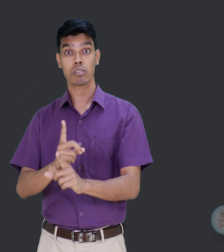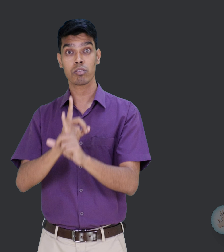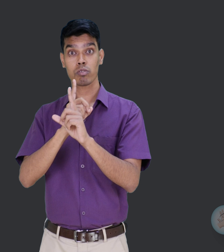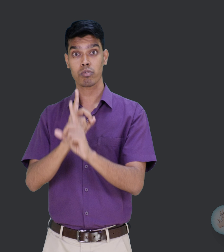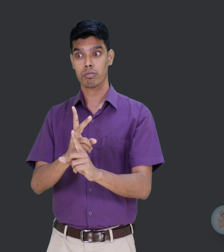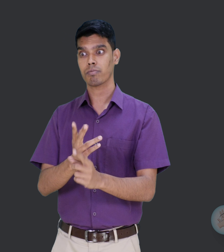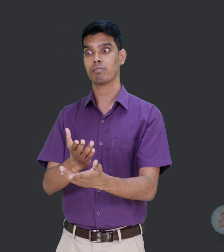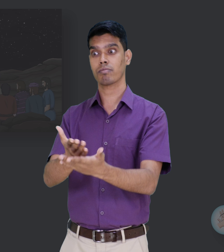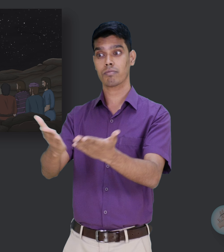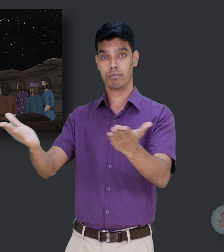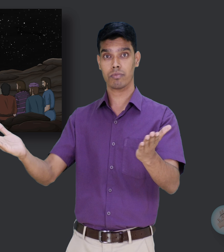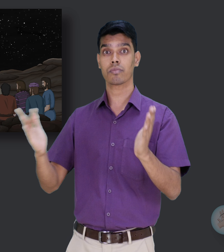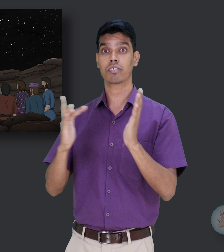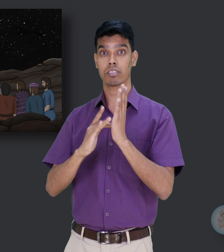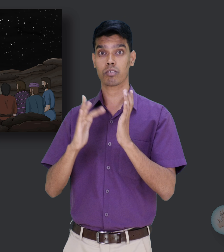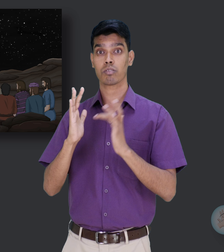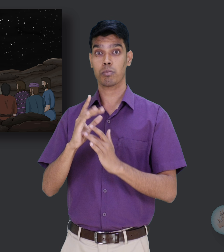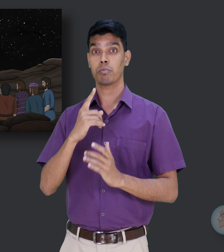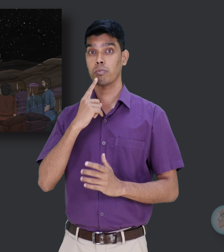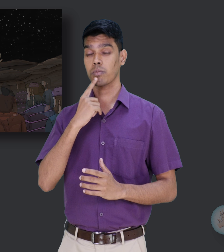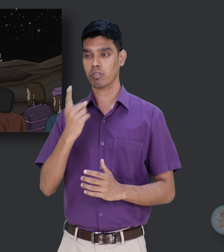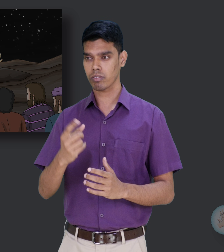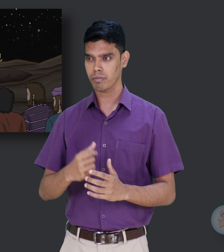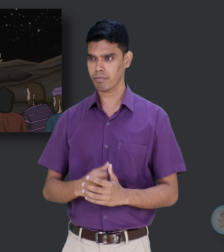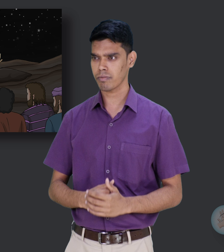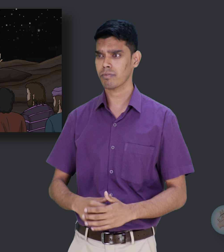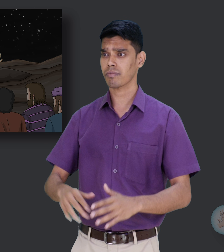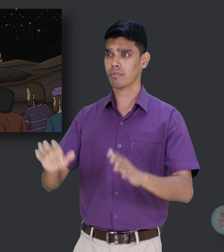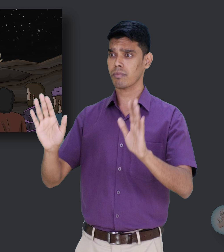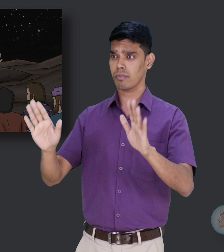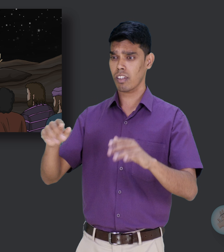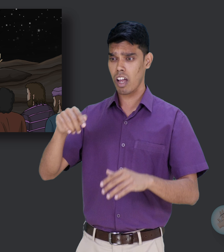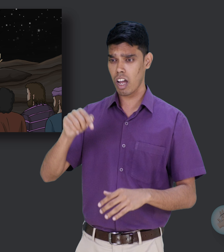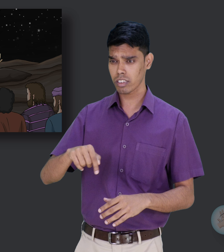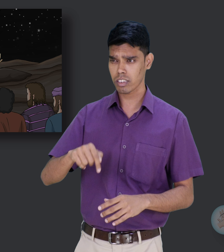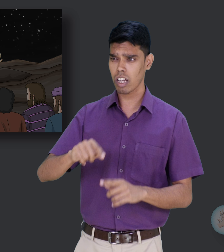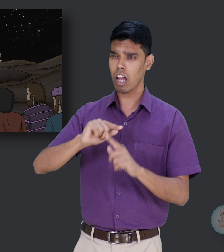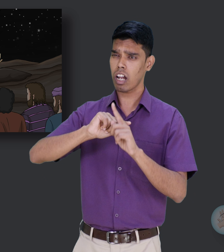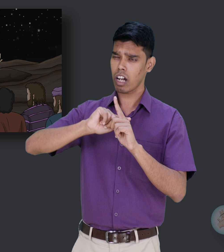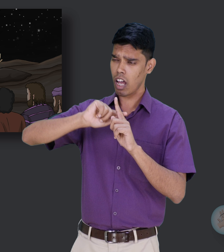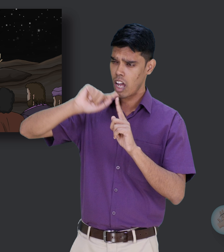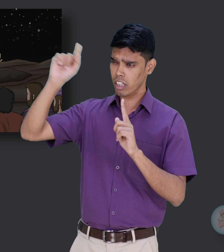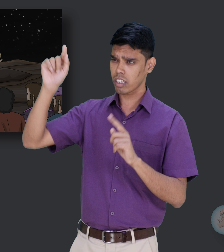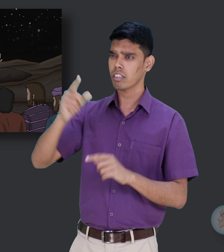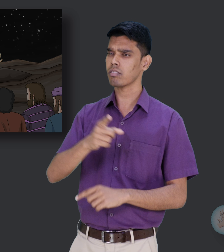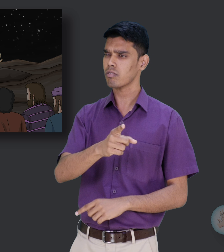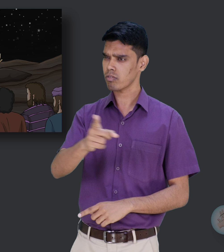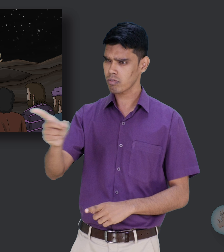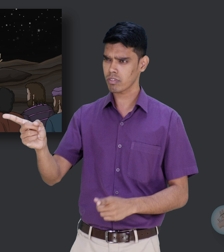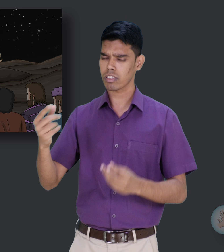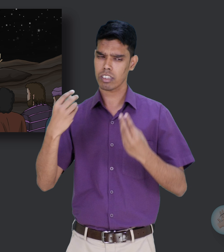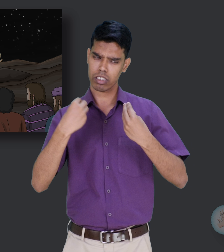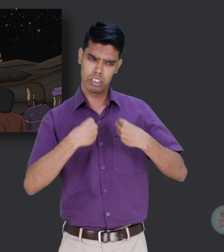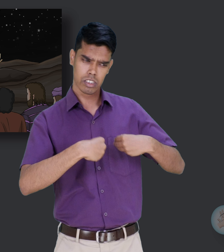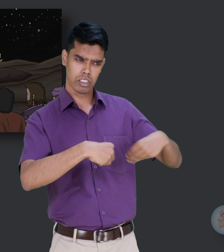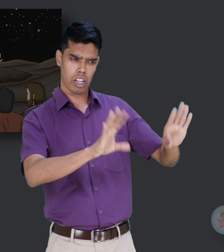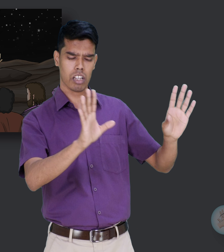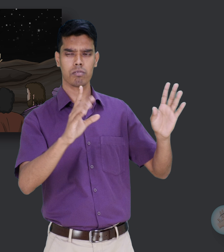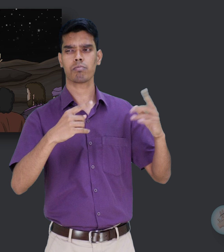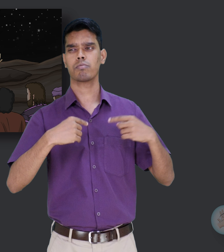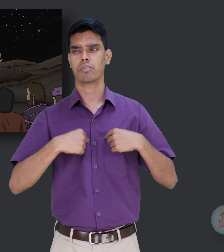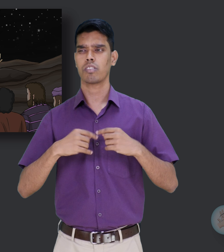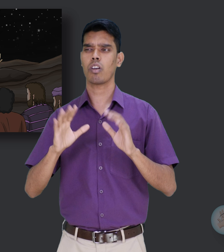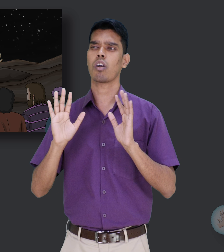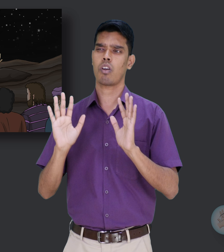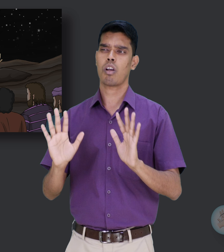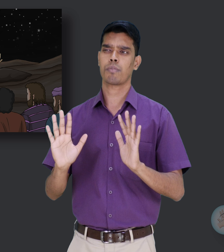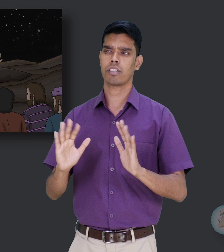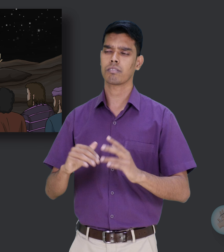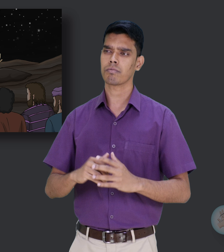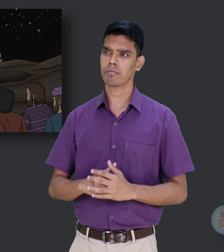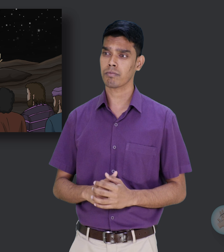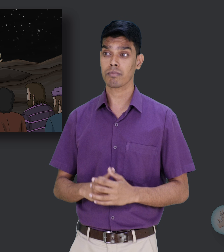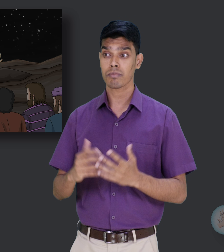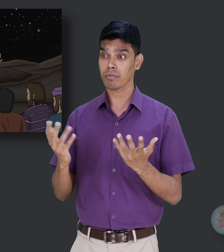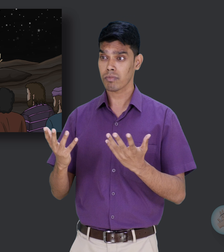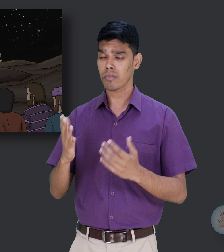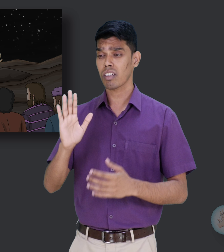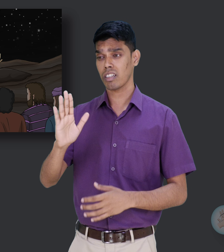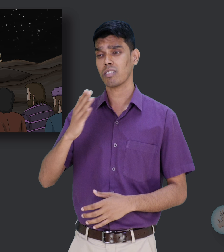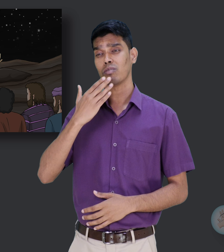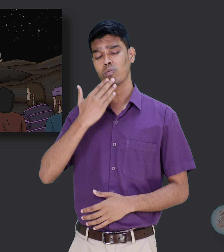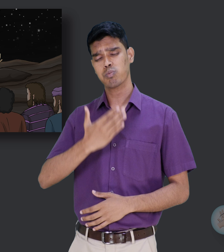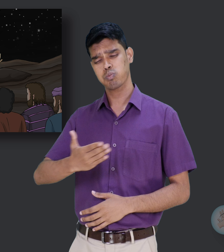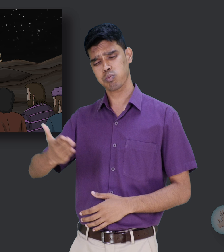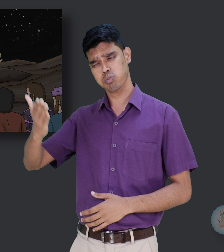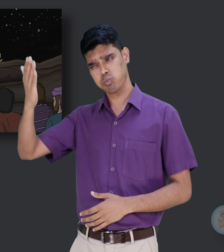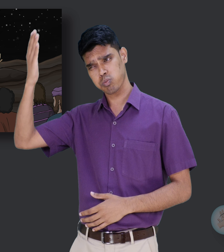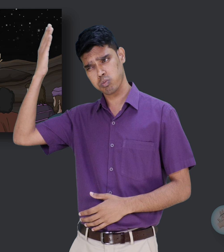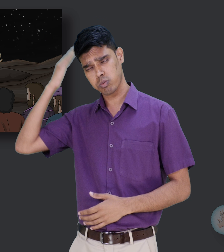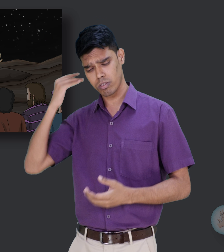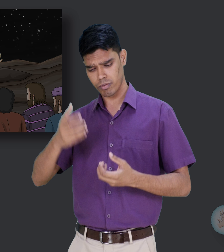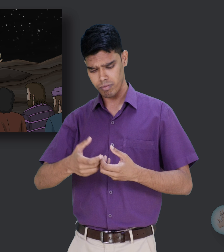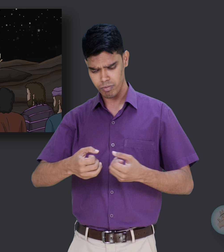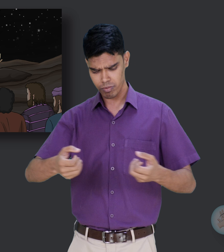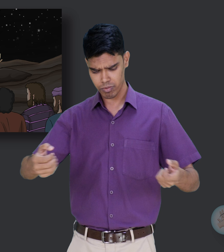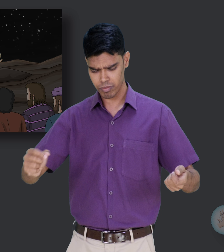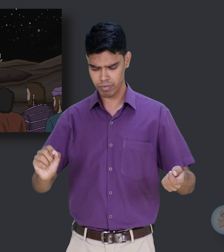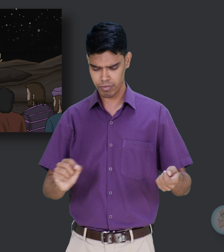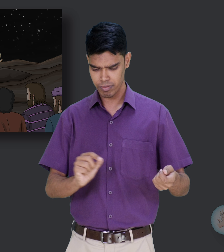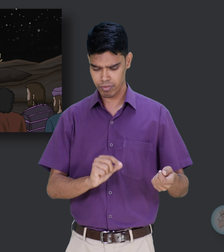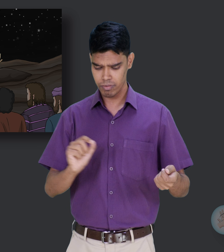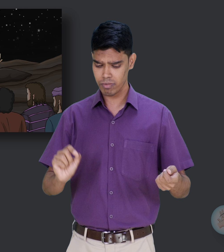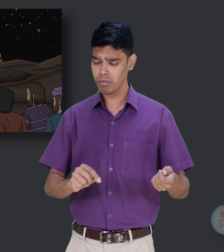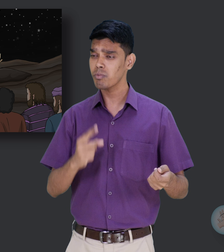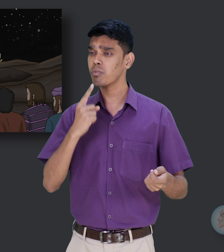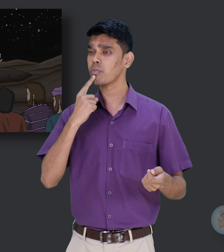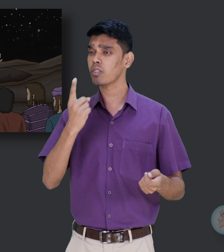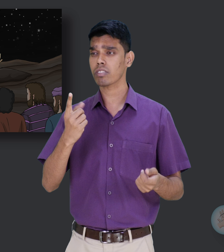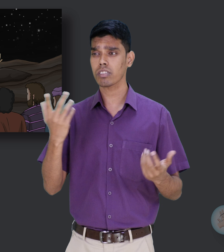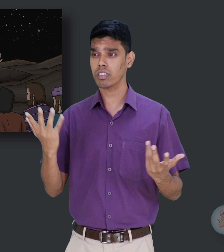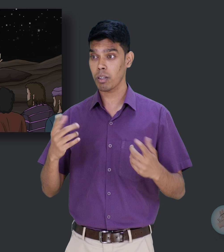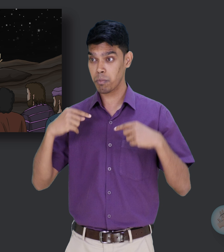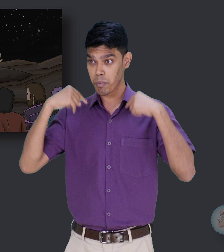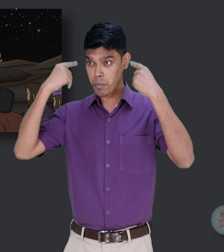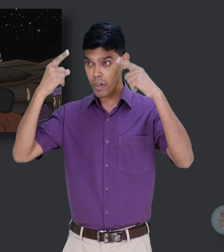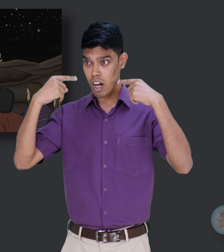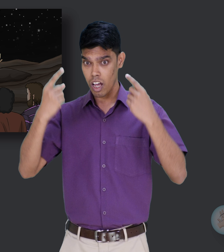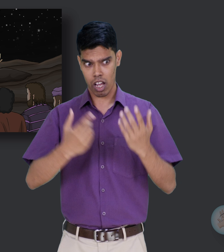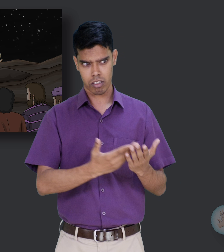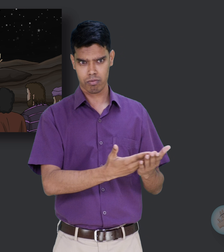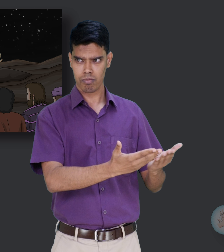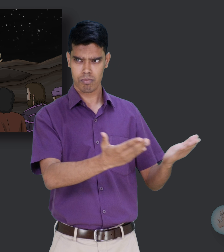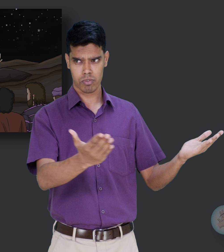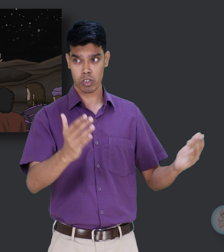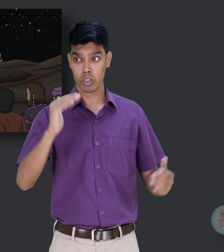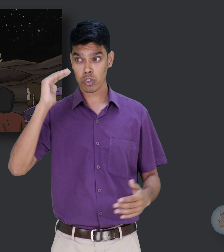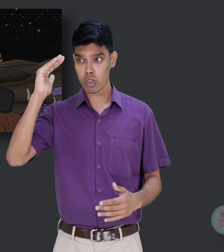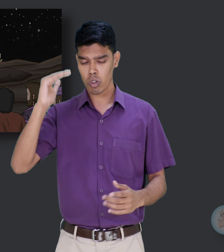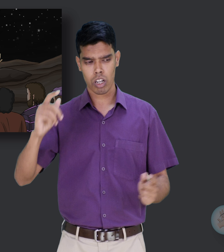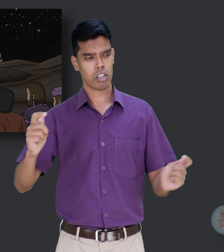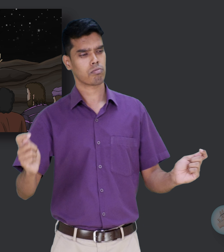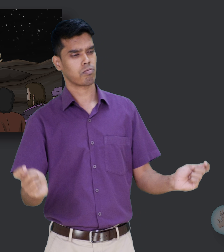Then Jesus said to them, “This very night you will all fall away on account of Me.